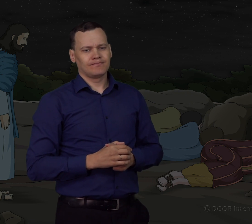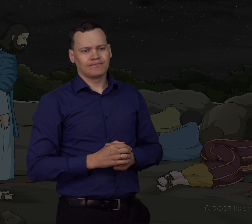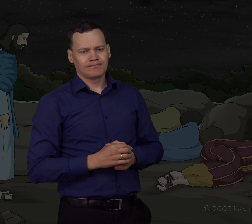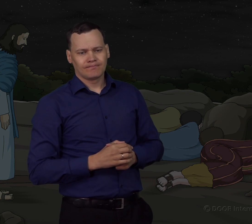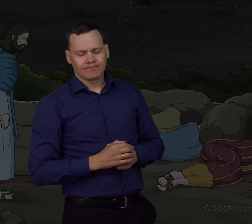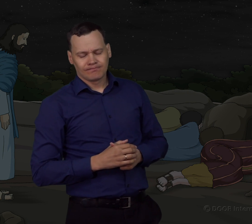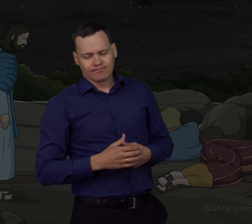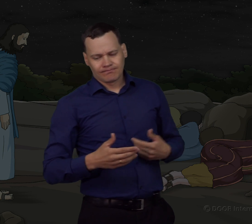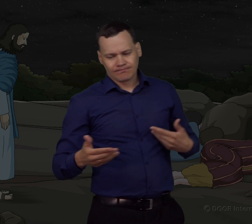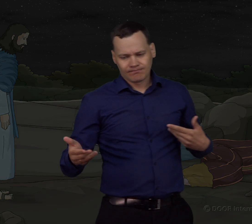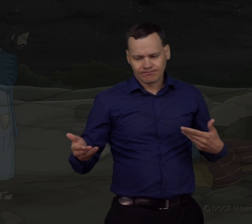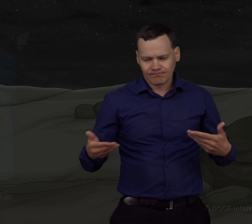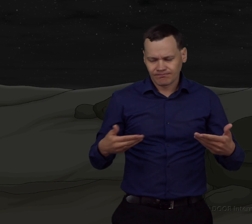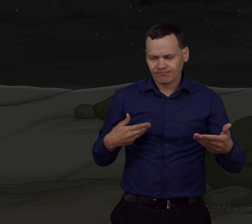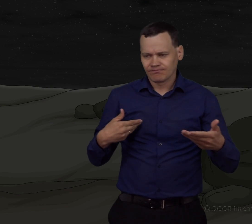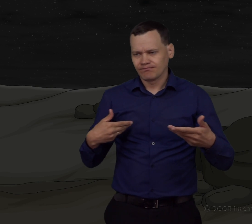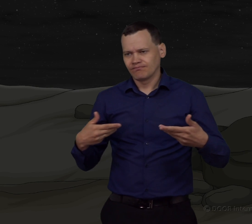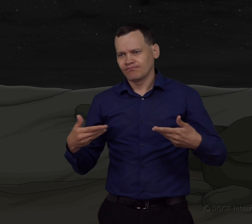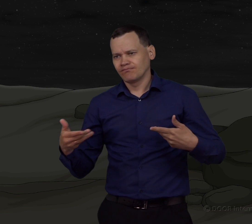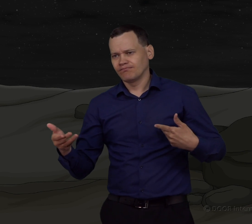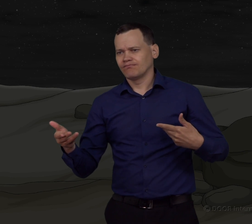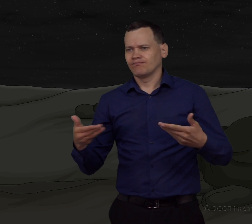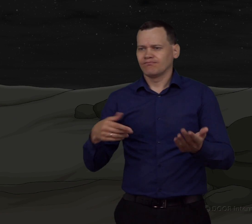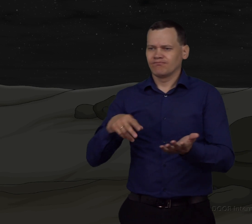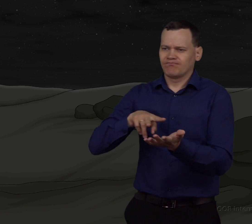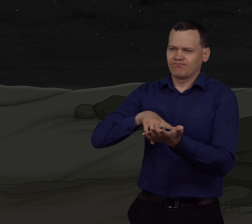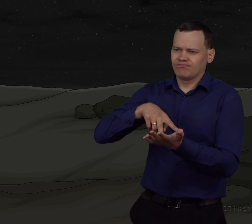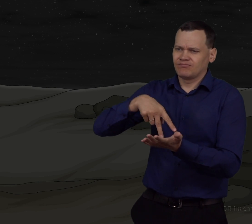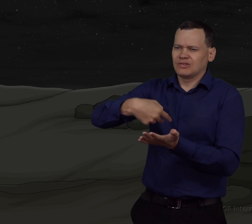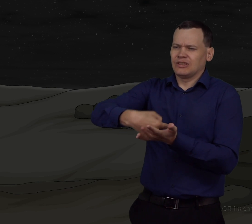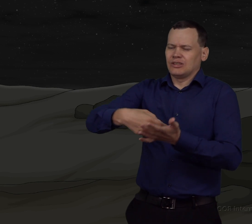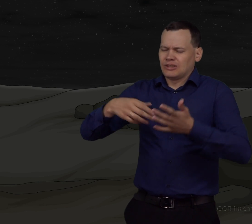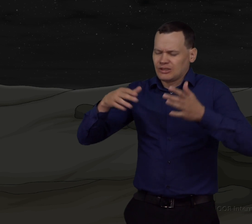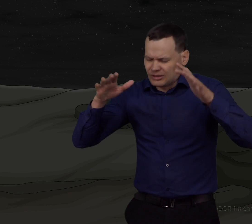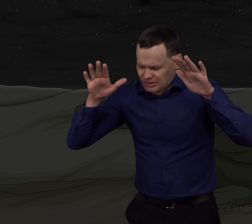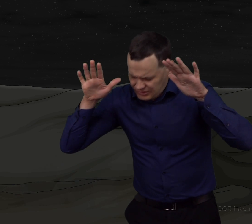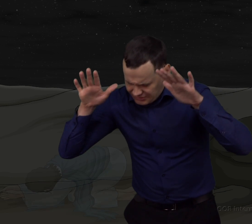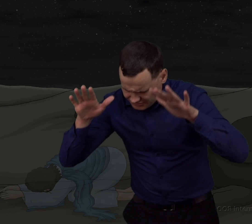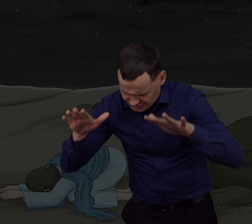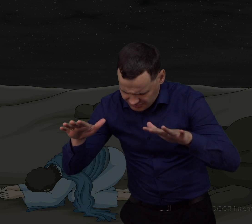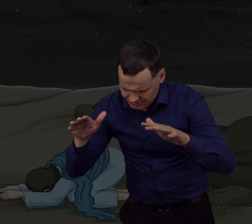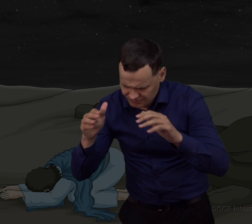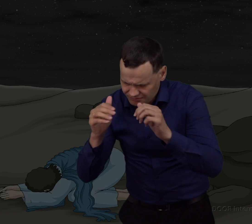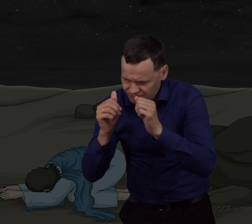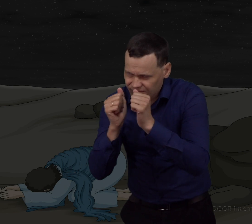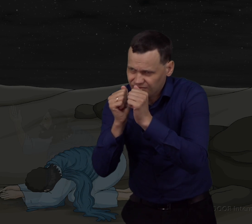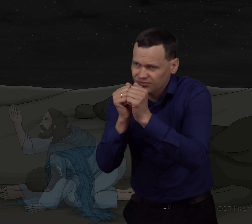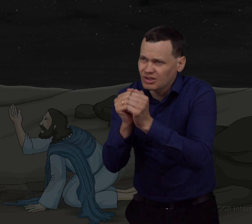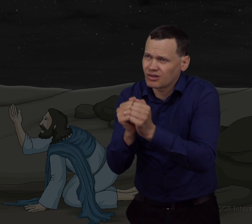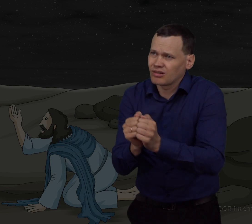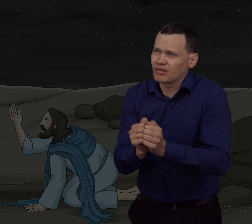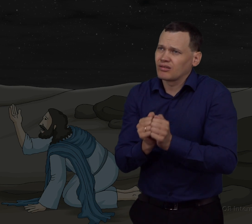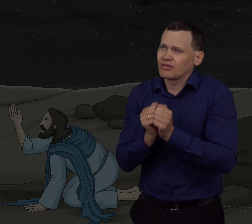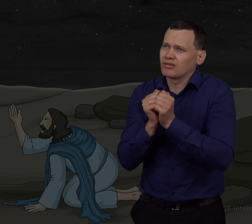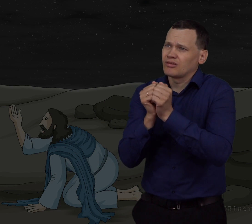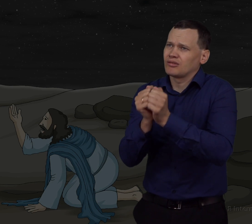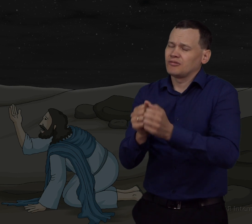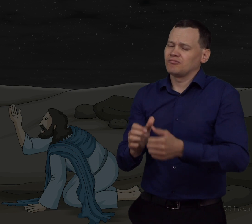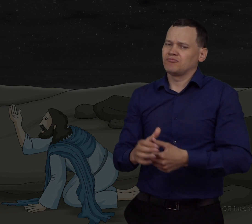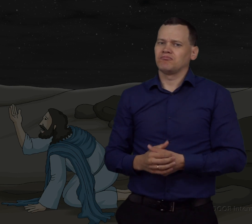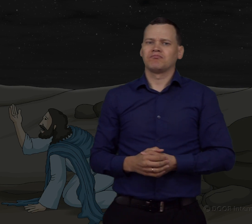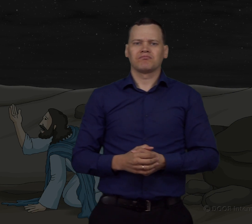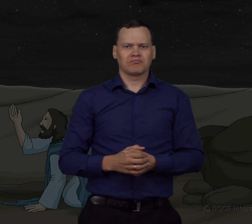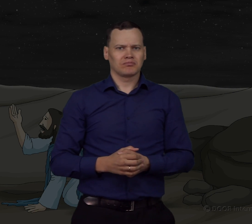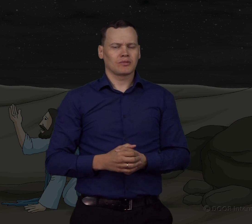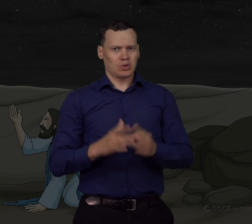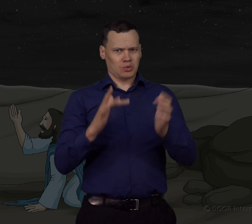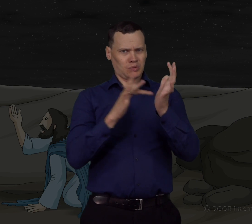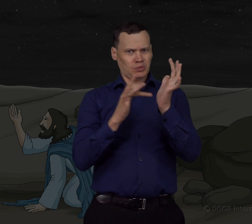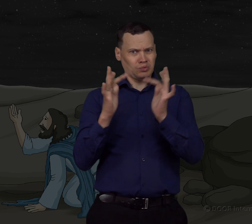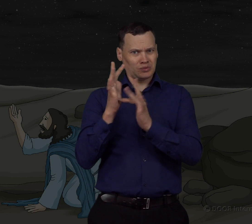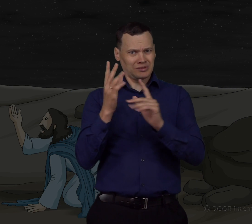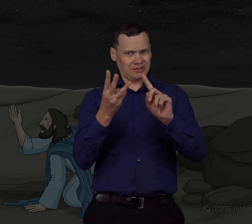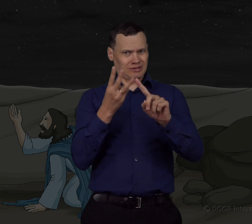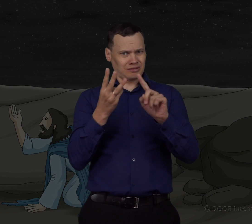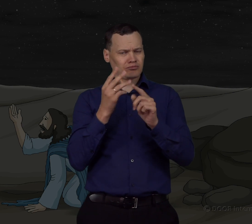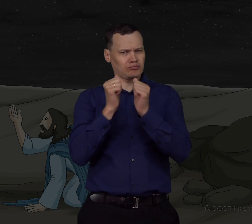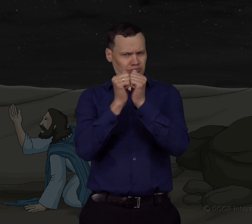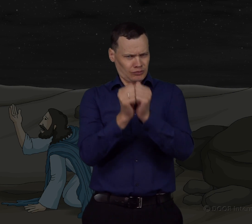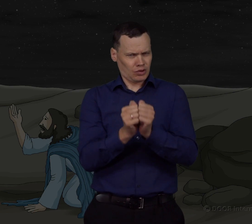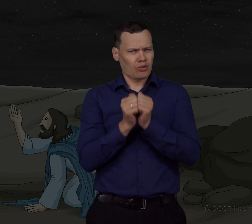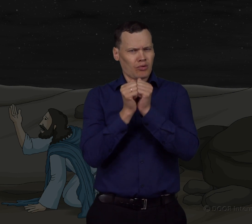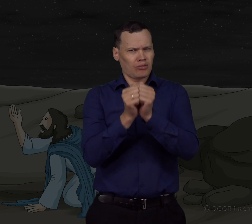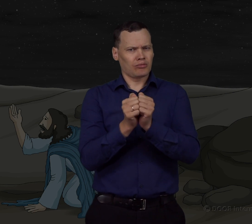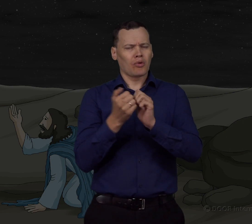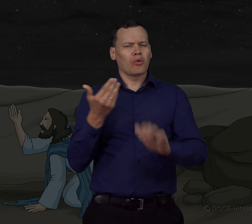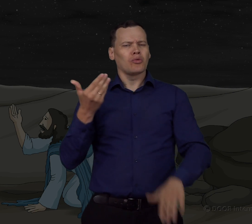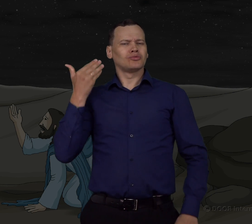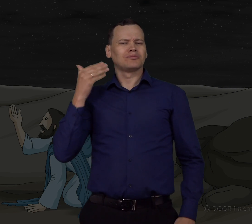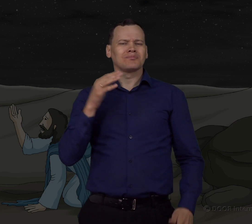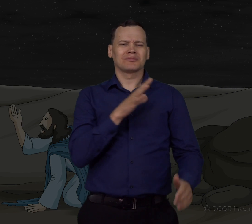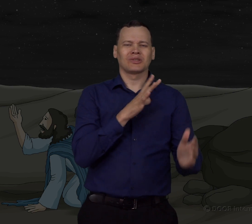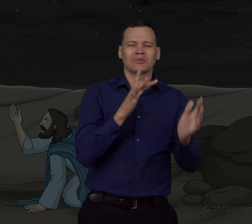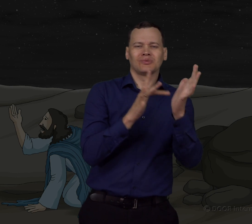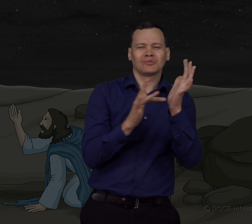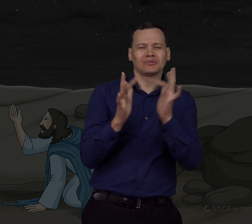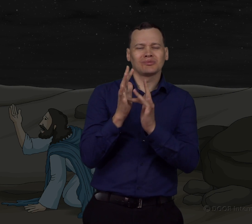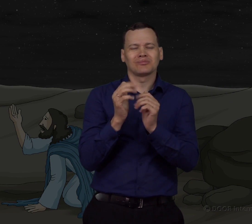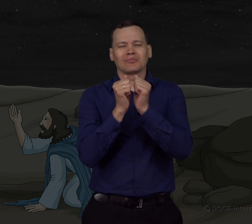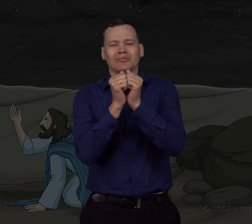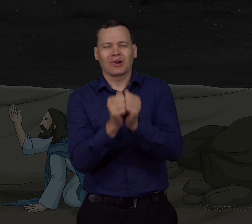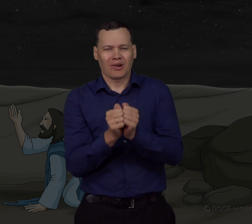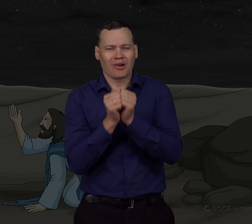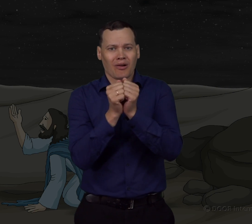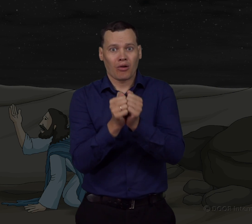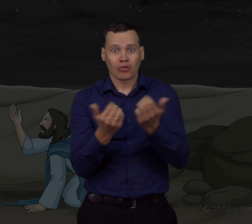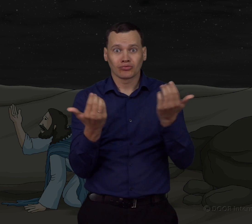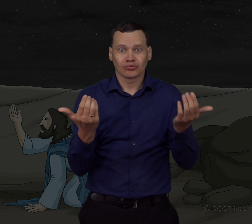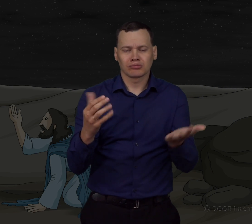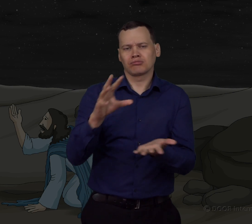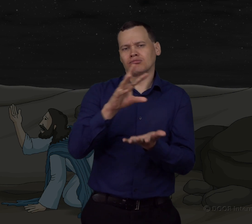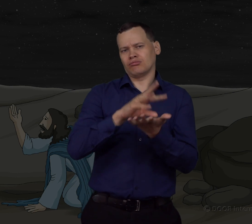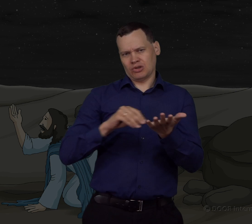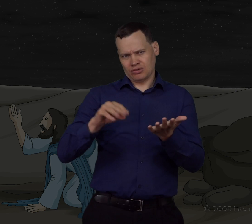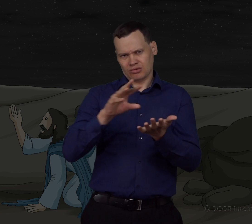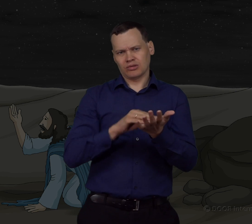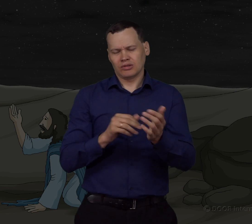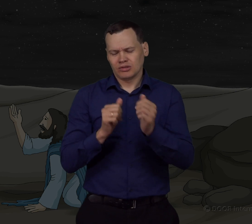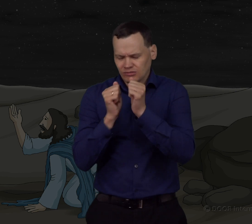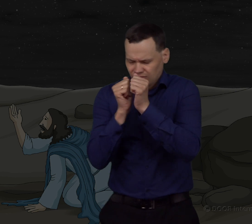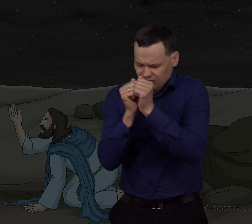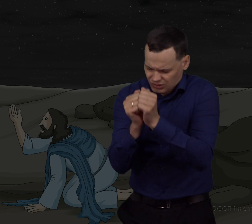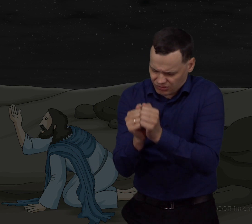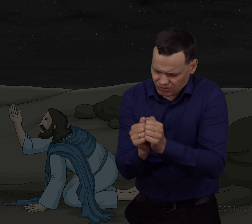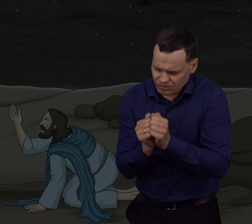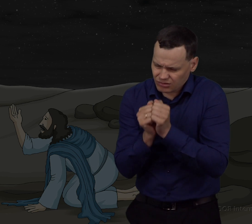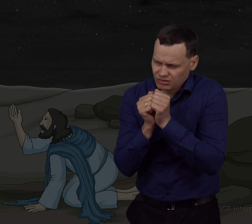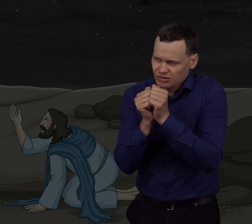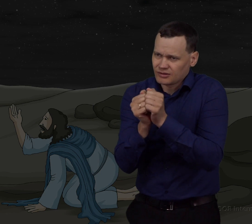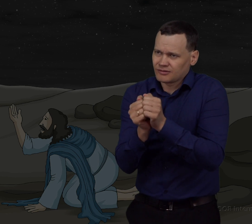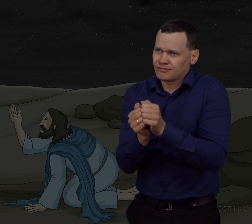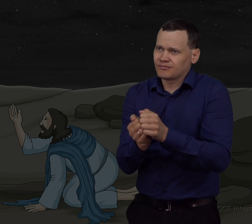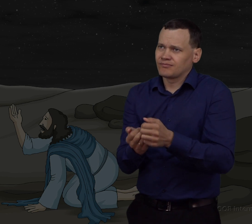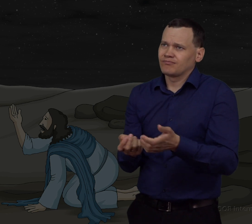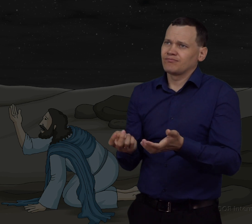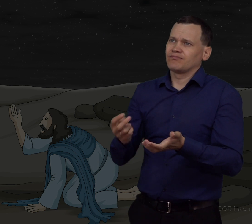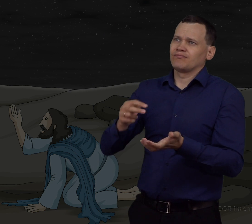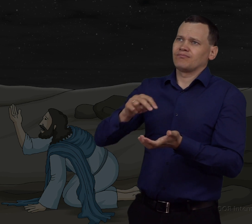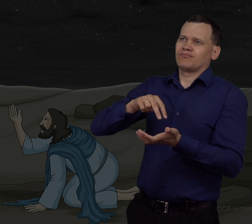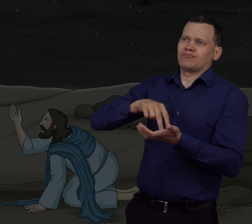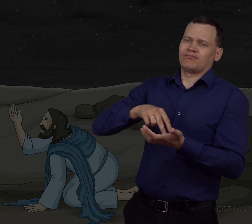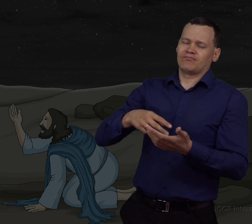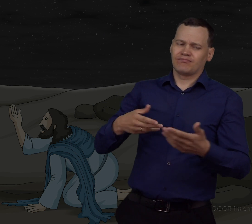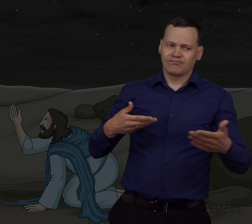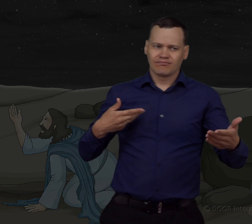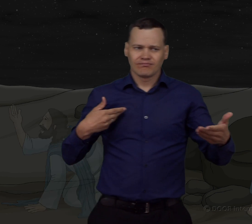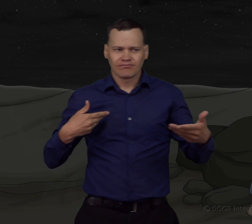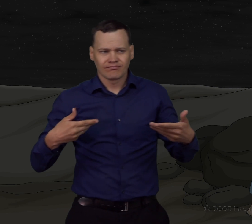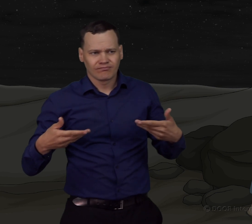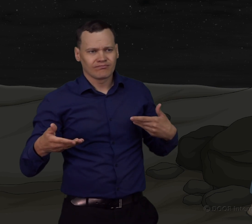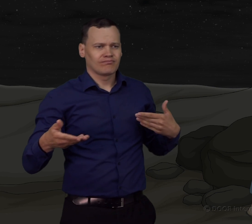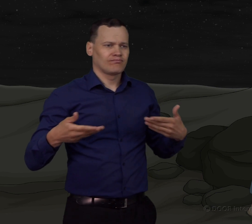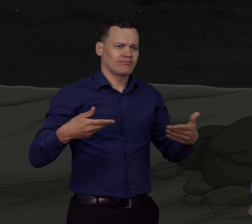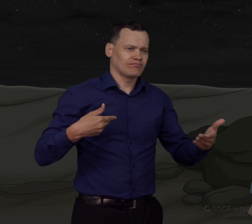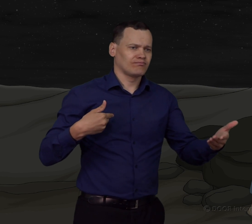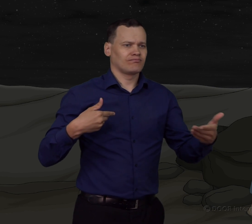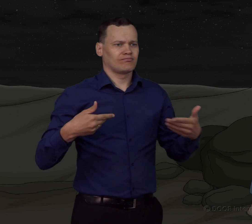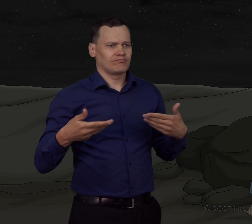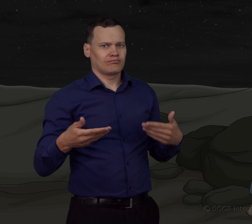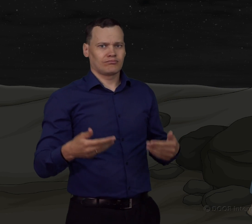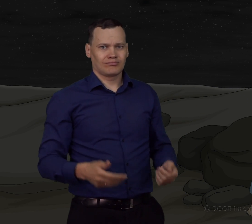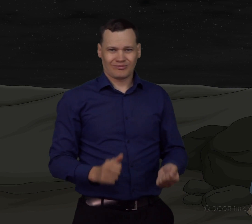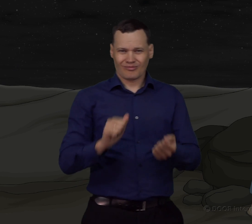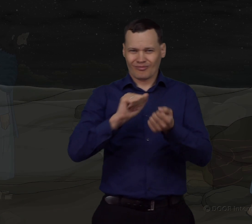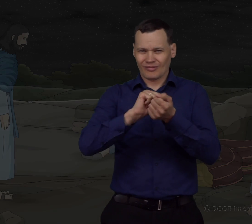So He left them and went away once more and prayed a third time, saying the same thing.